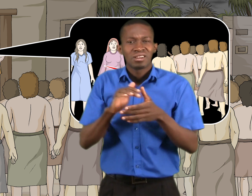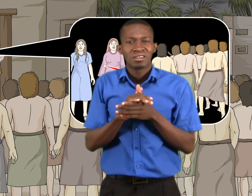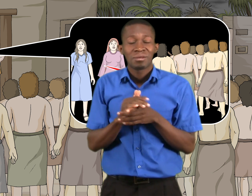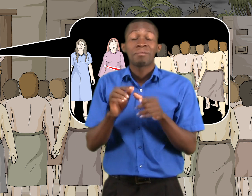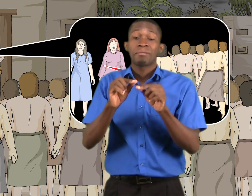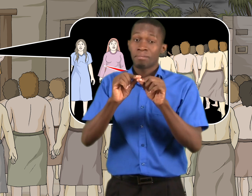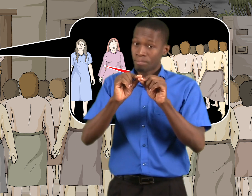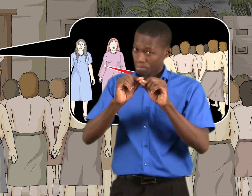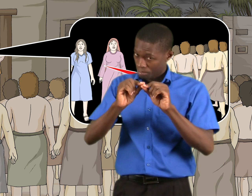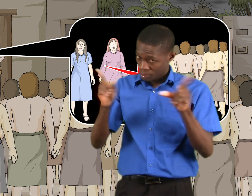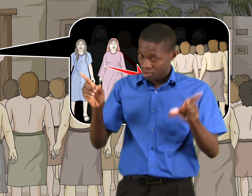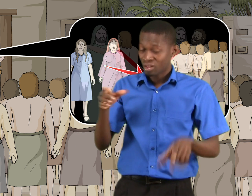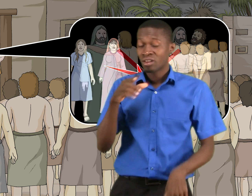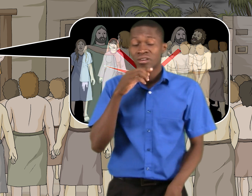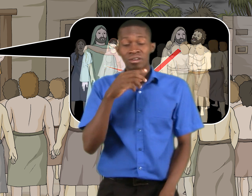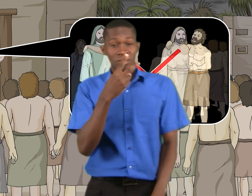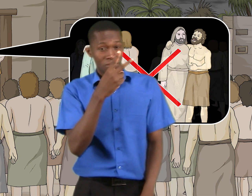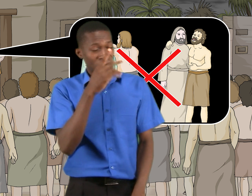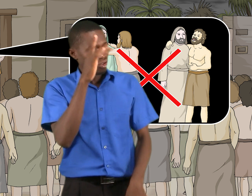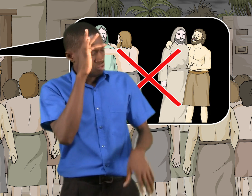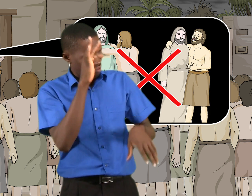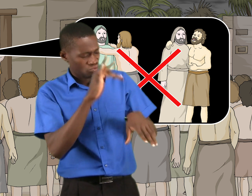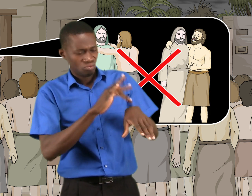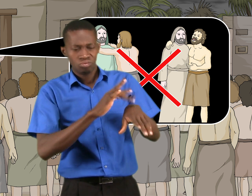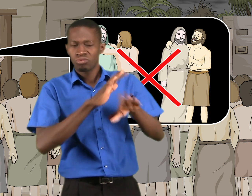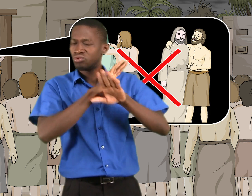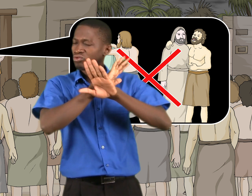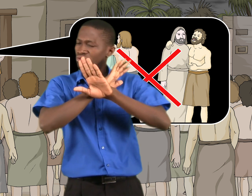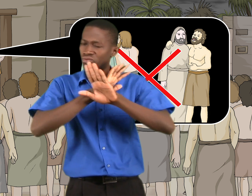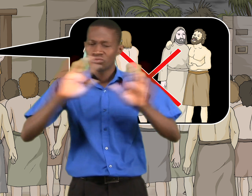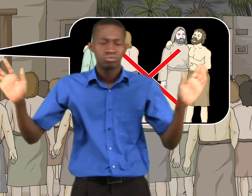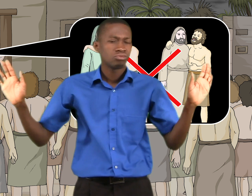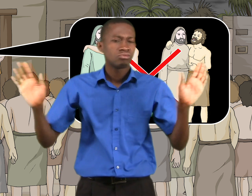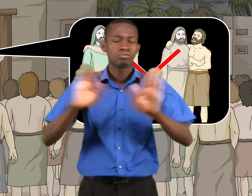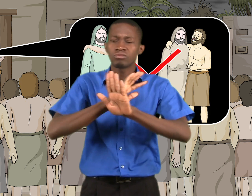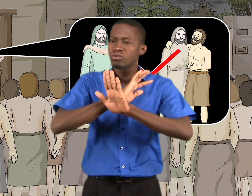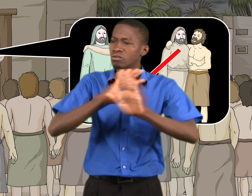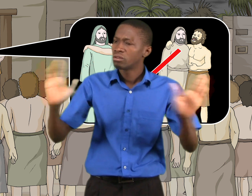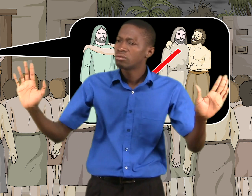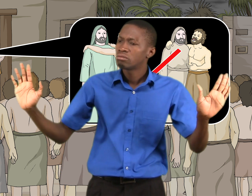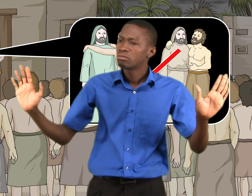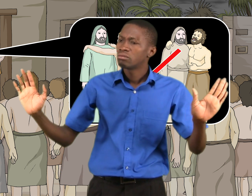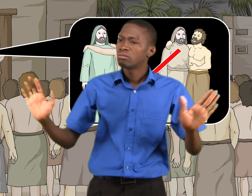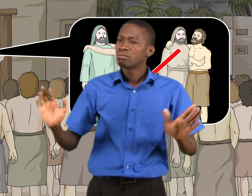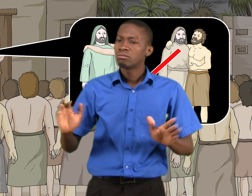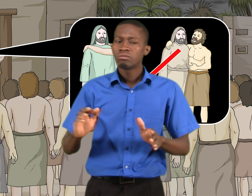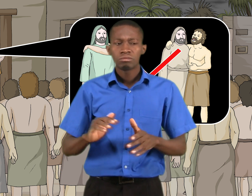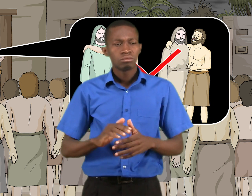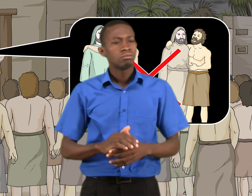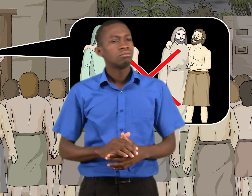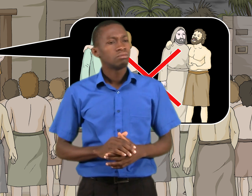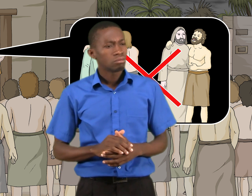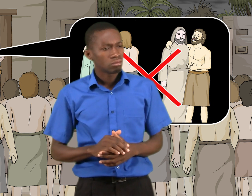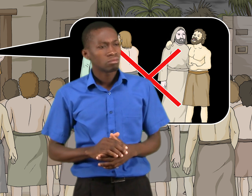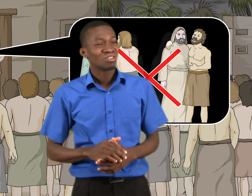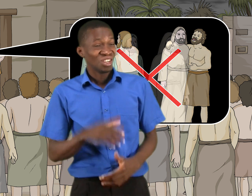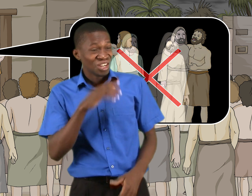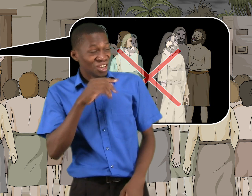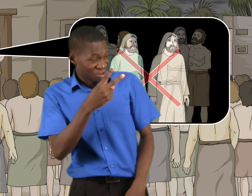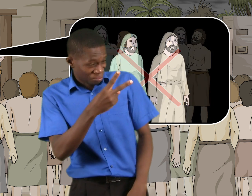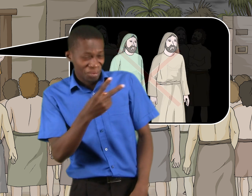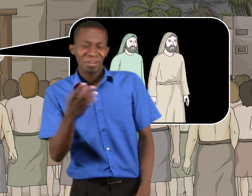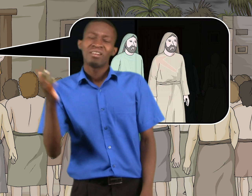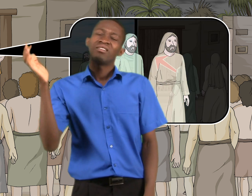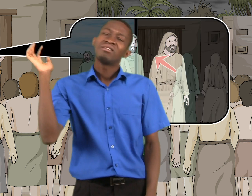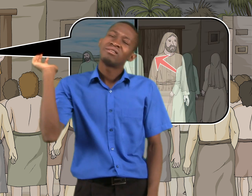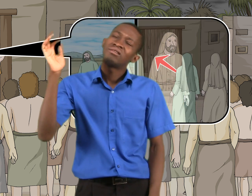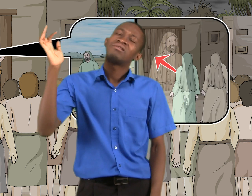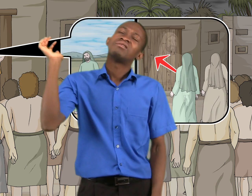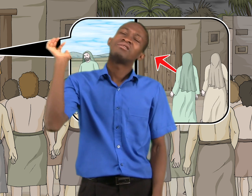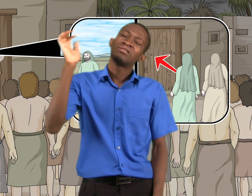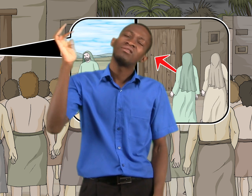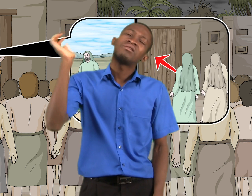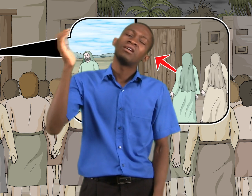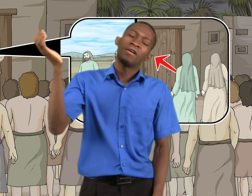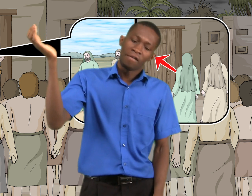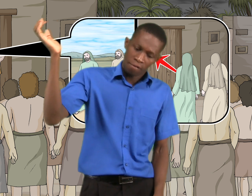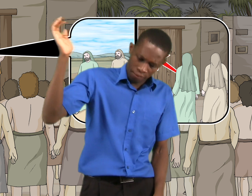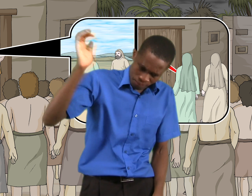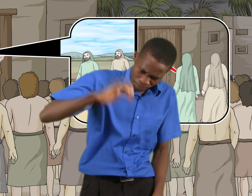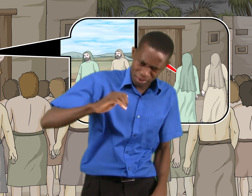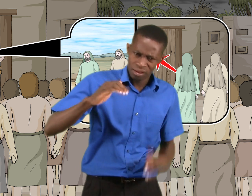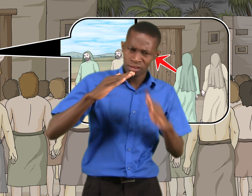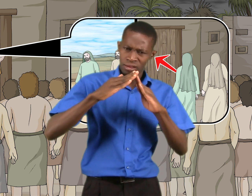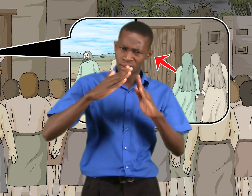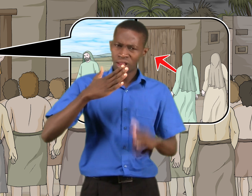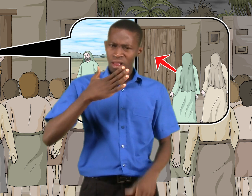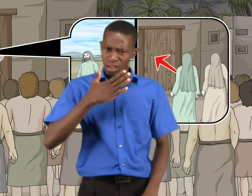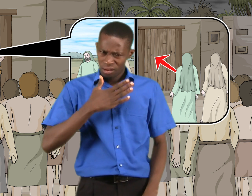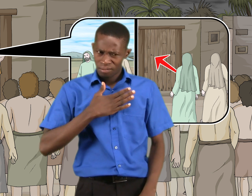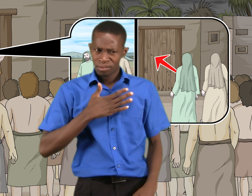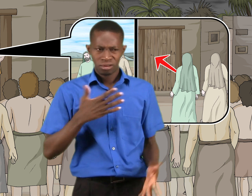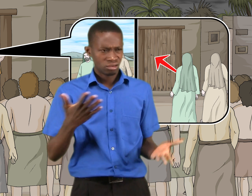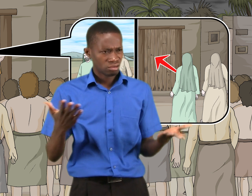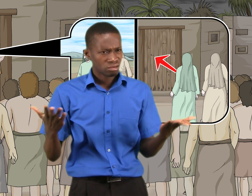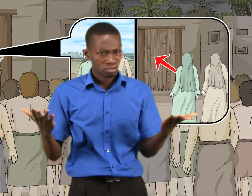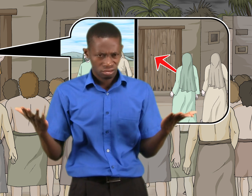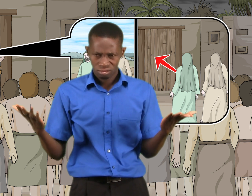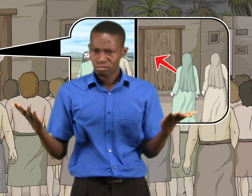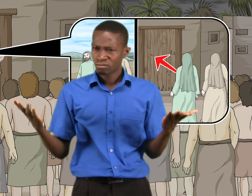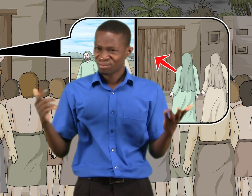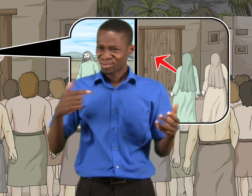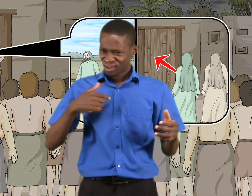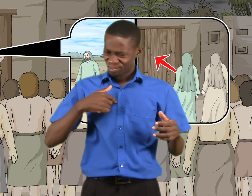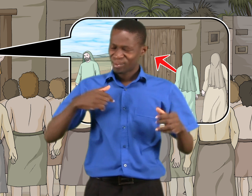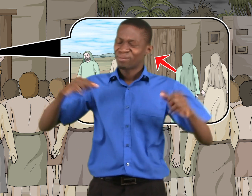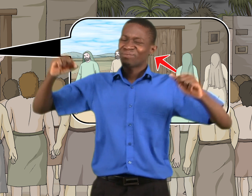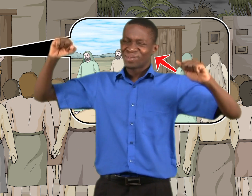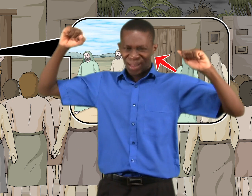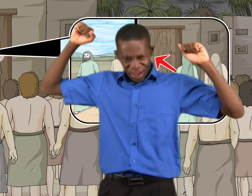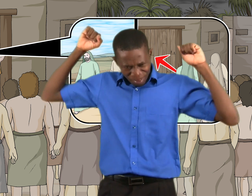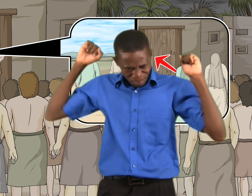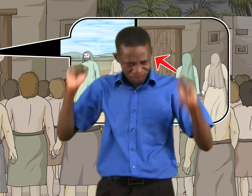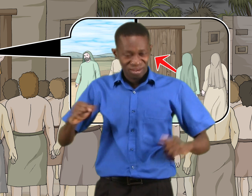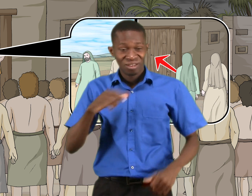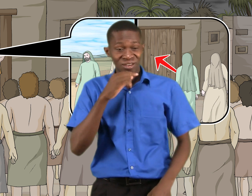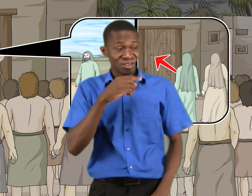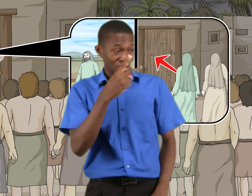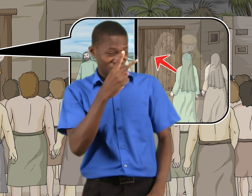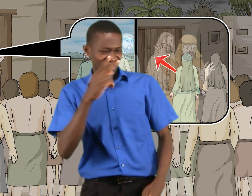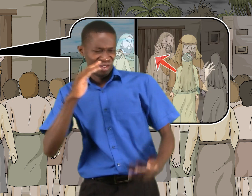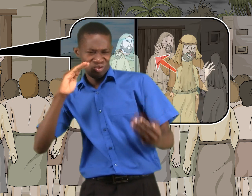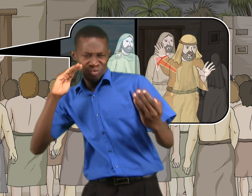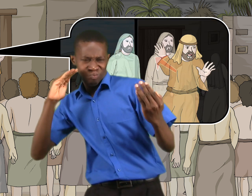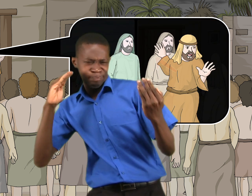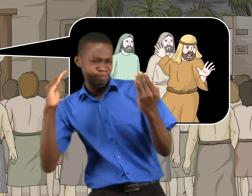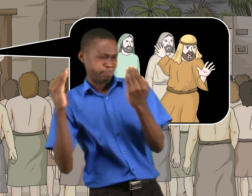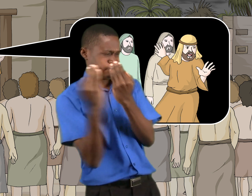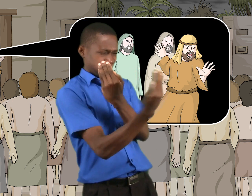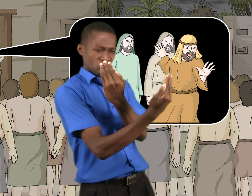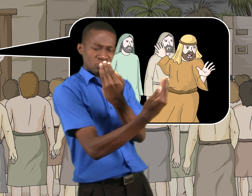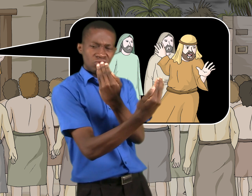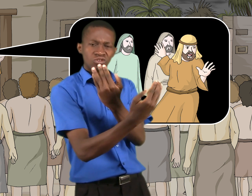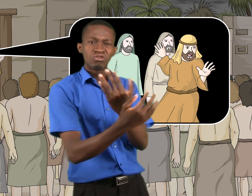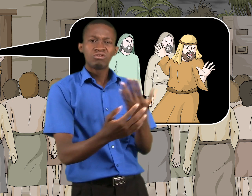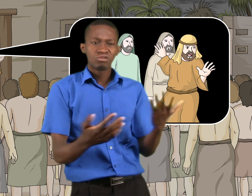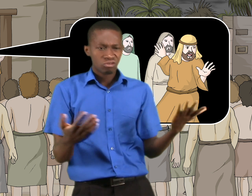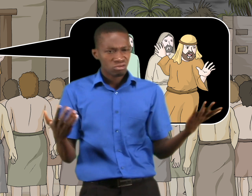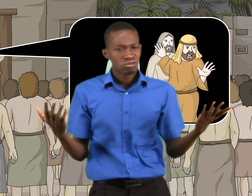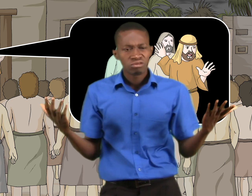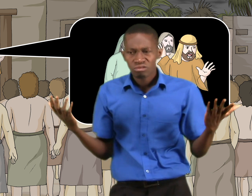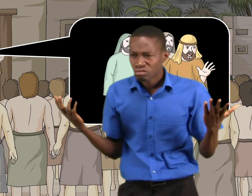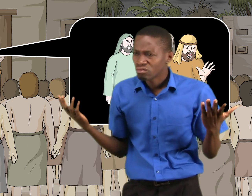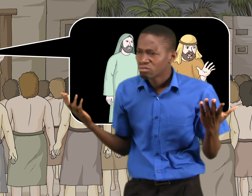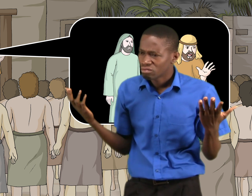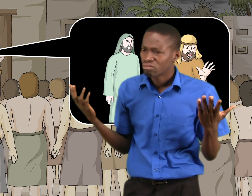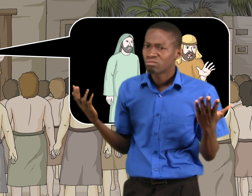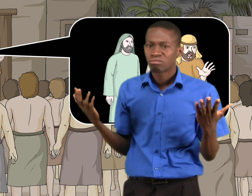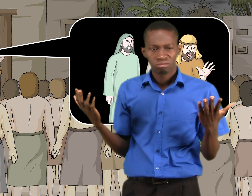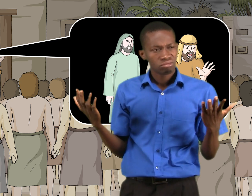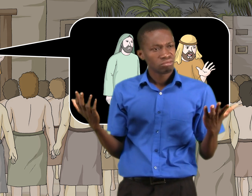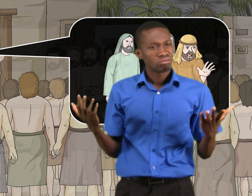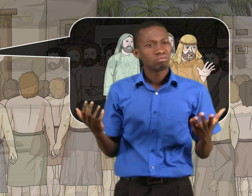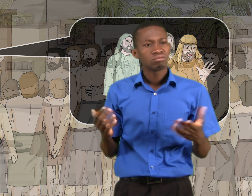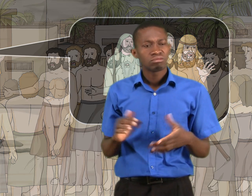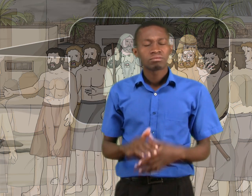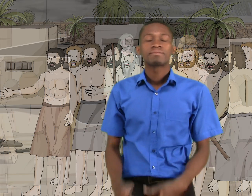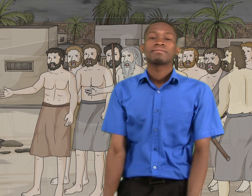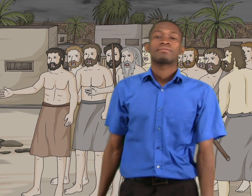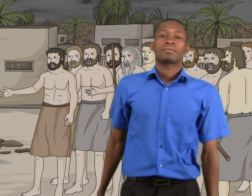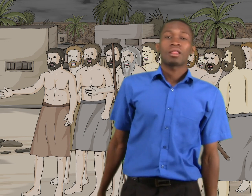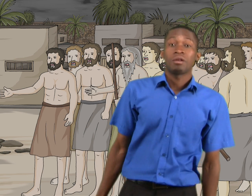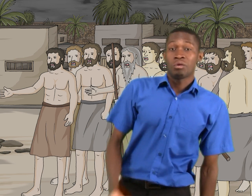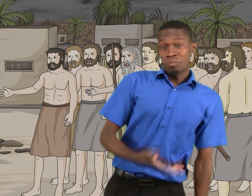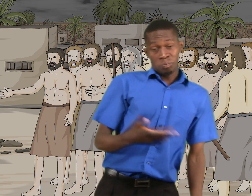But do not do anything to these men, for they have come under the protection of my roof.”